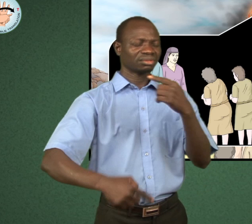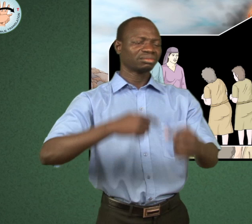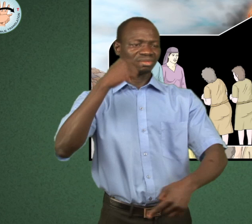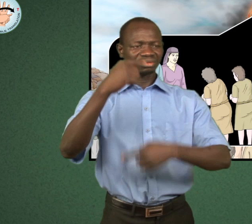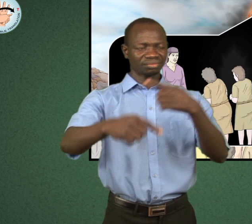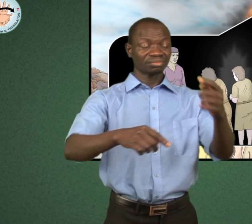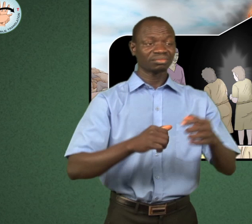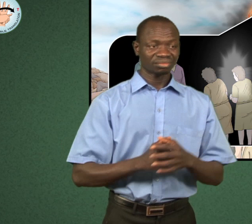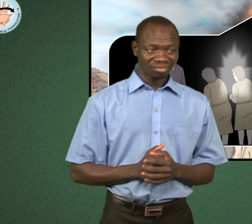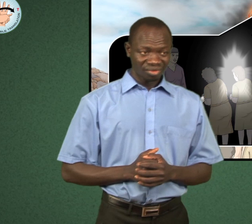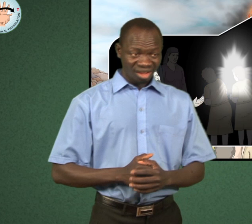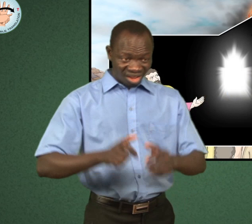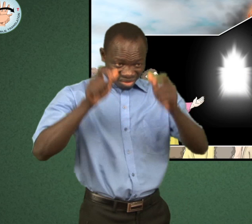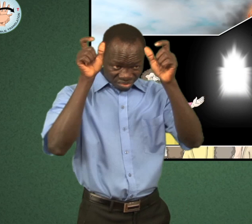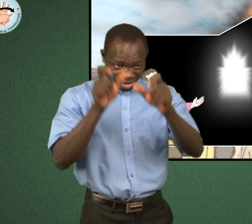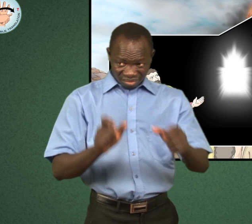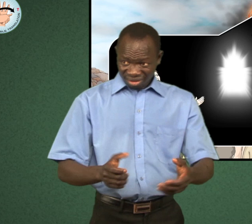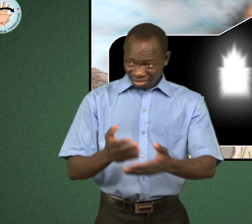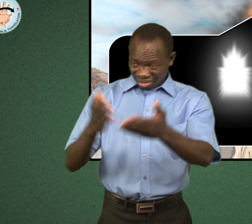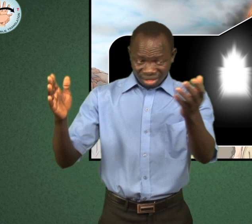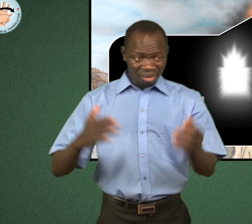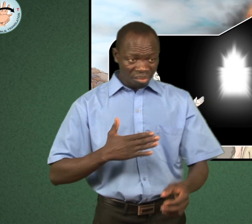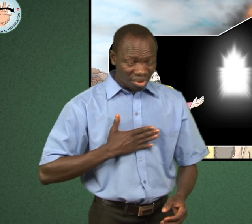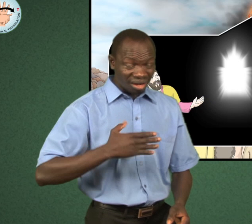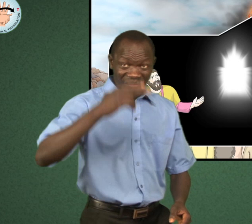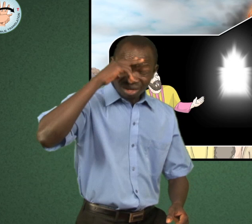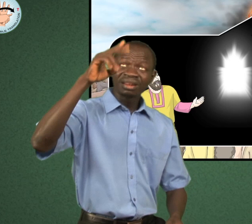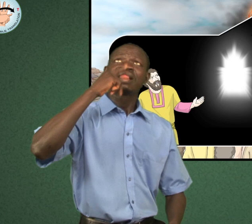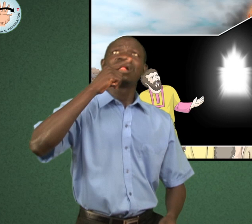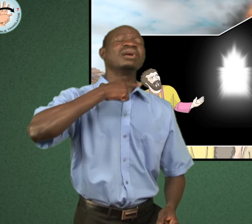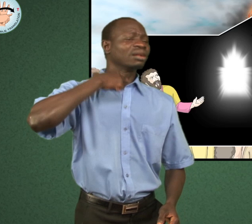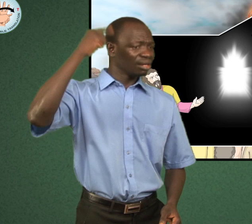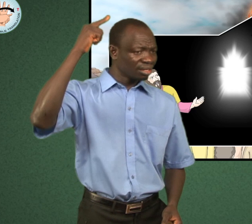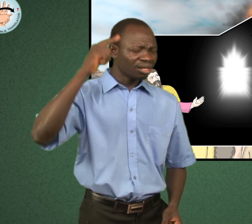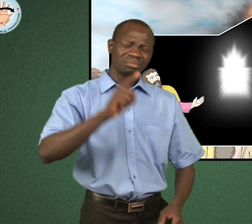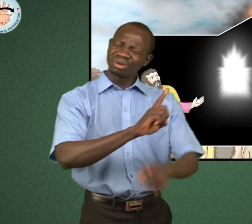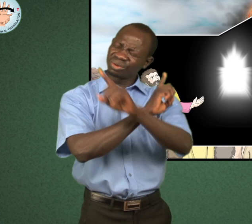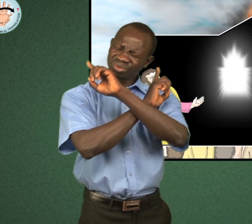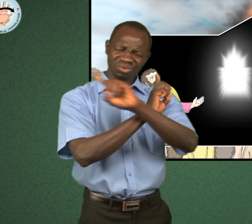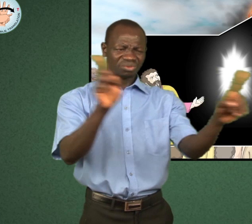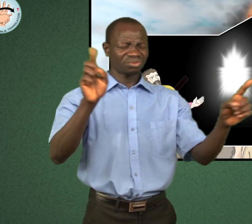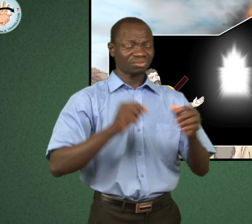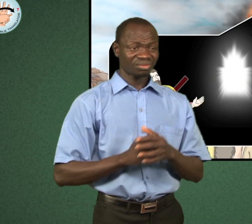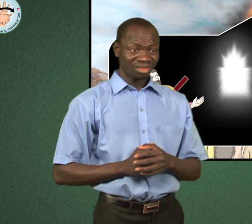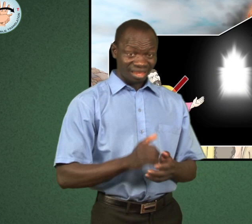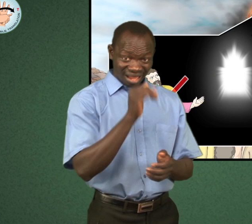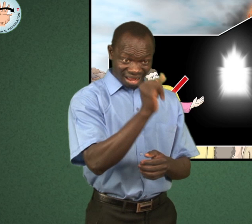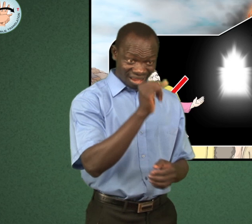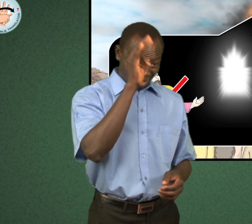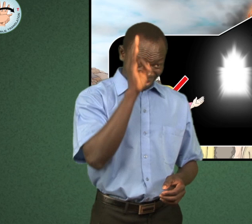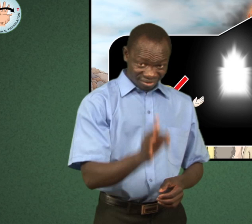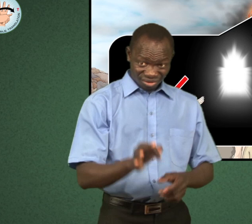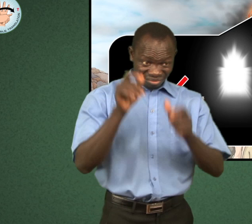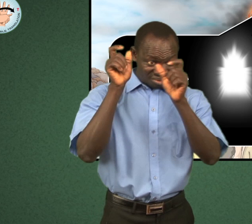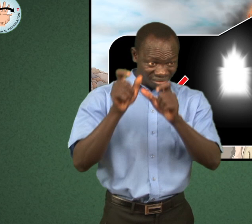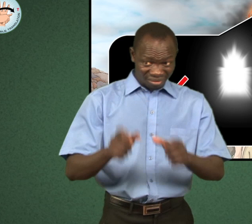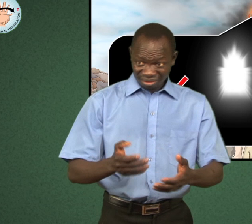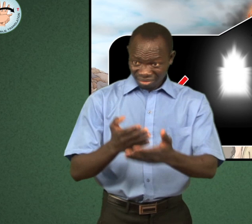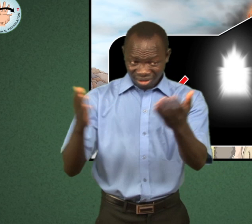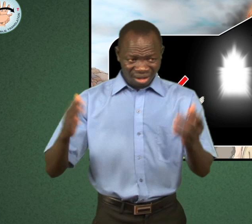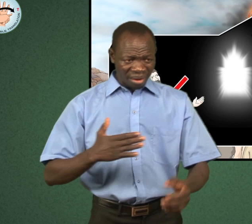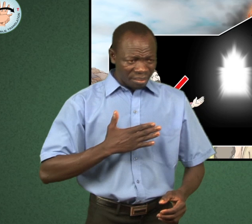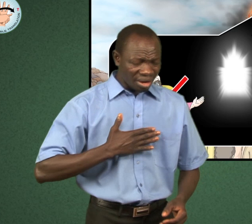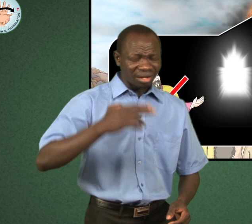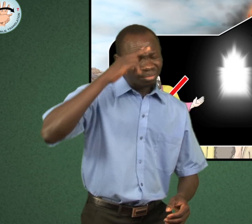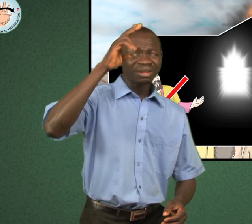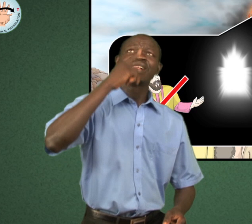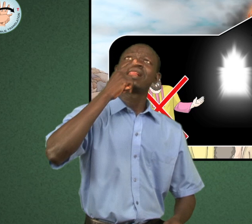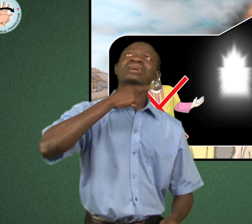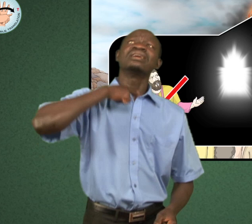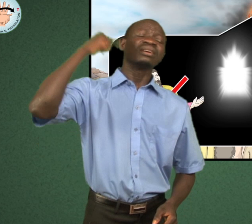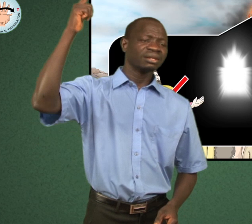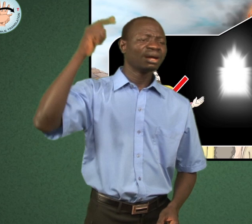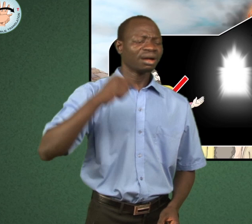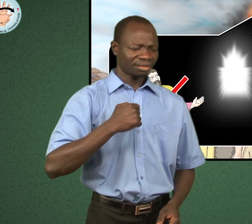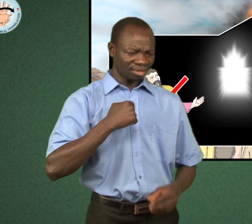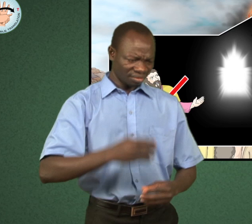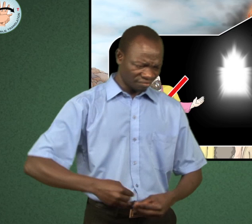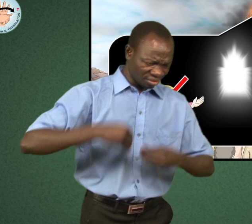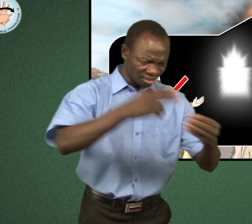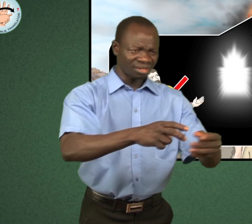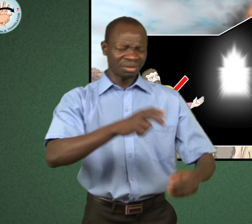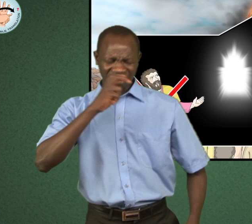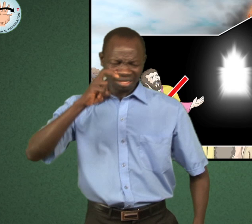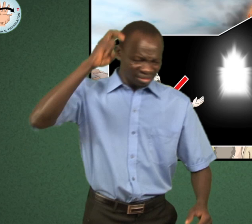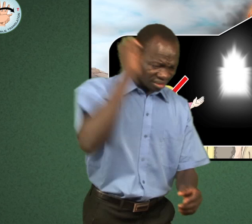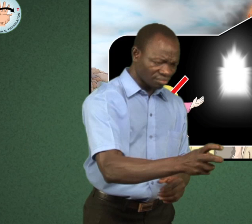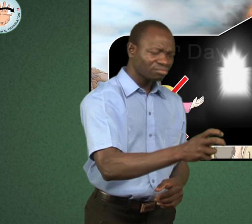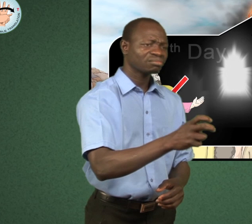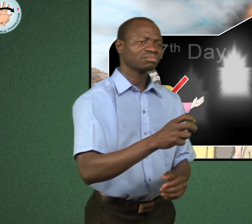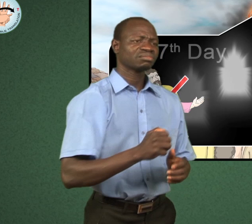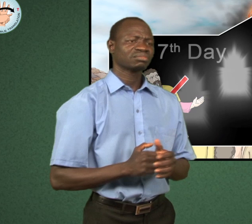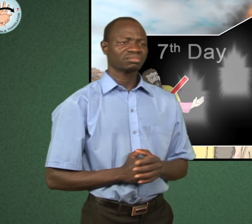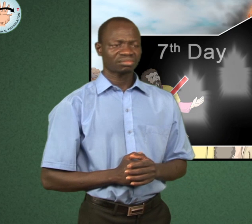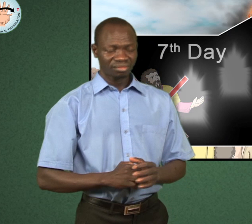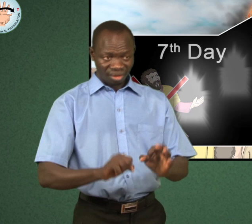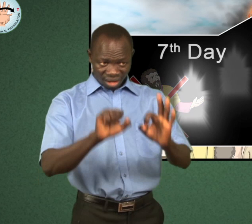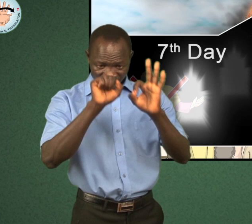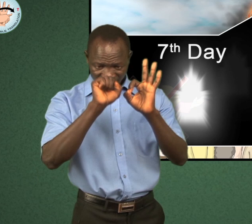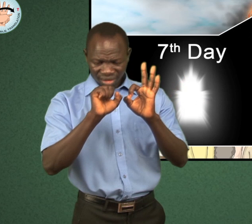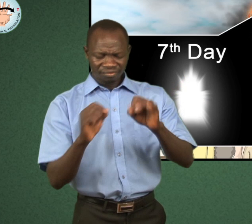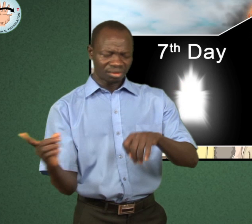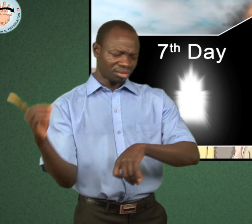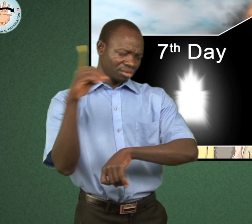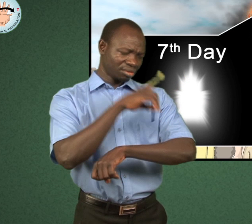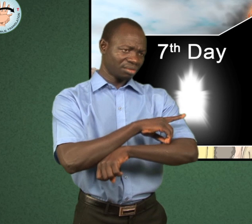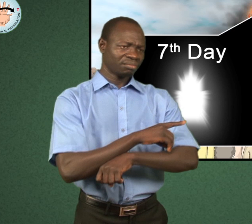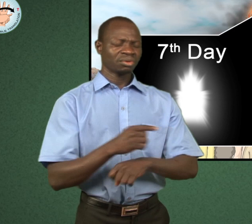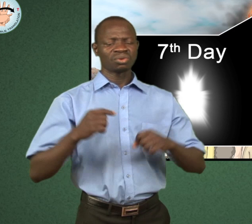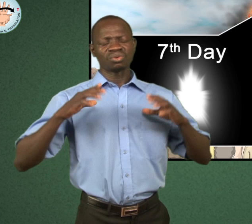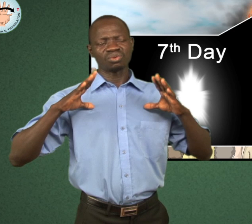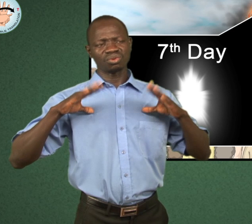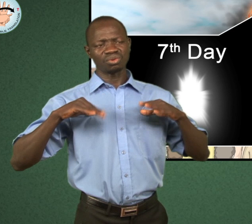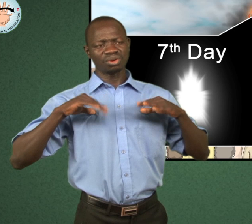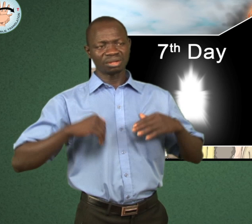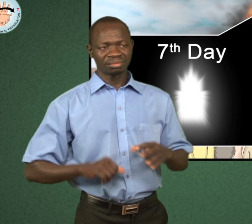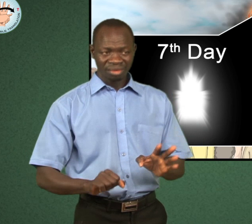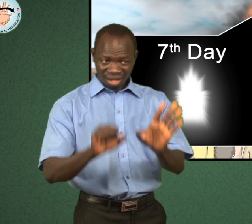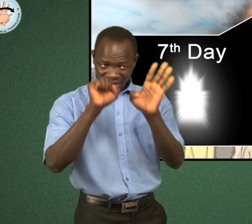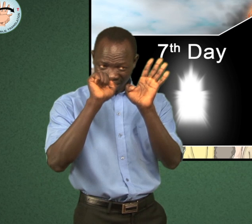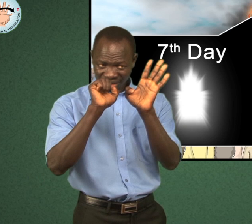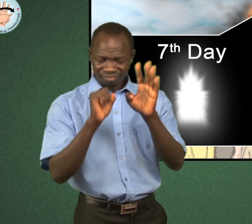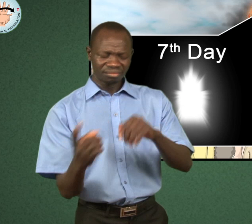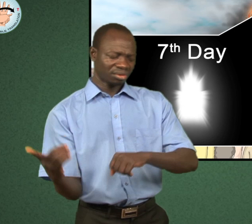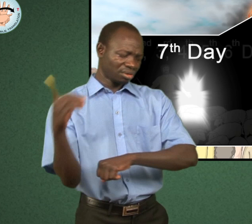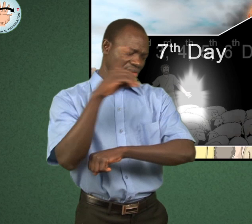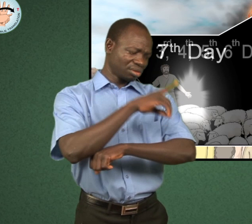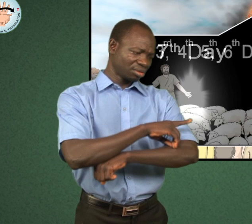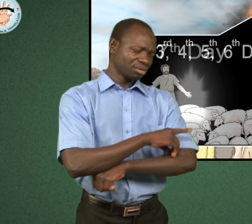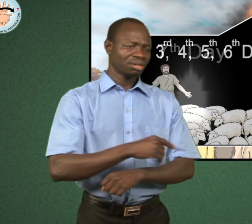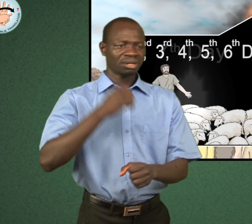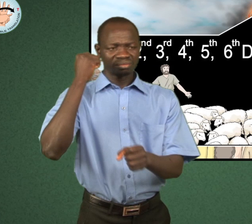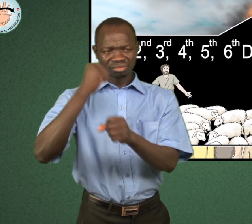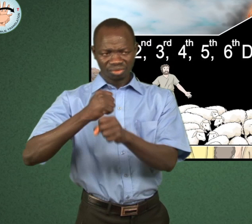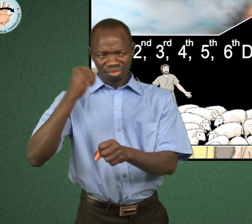You shall not take the name of the LORD your God in vain, for the LORD will not leave anyone unpunished who takes His name in vain. Remember the Sabbath day by keeping it holy.